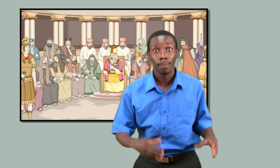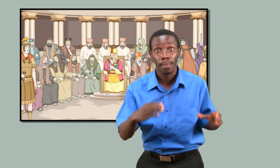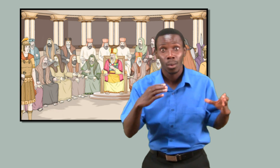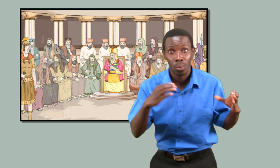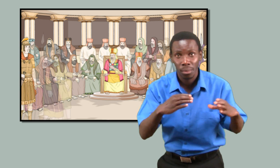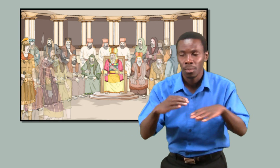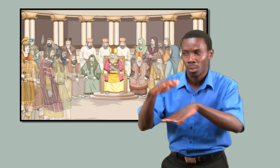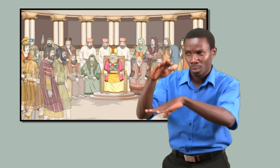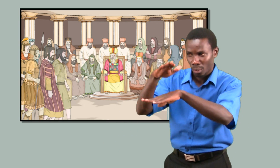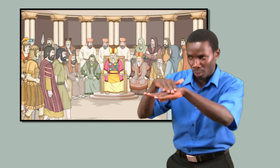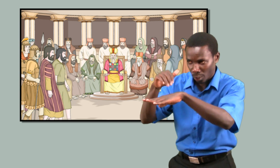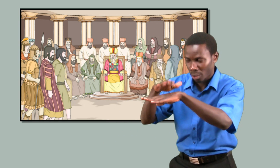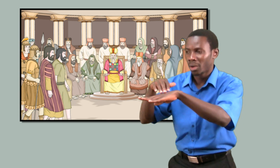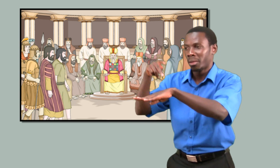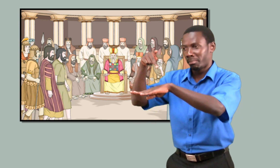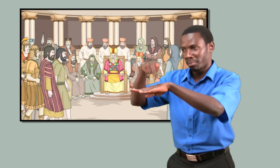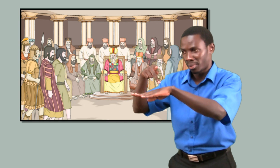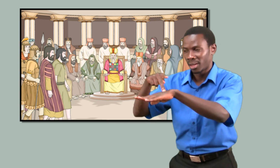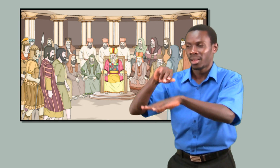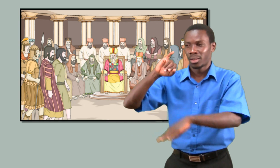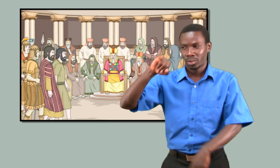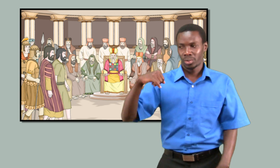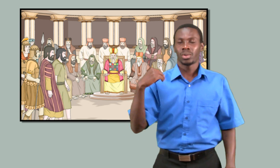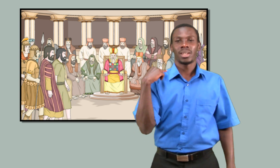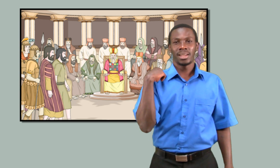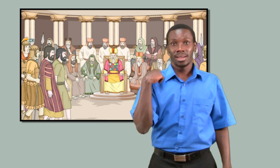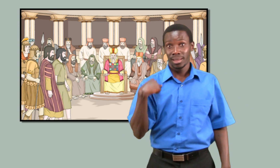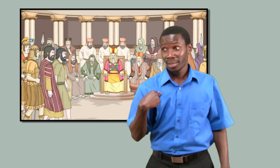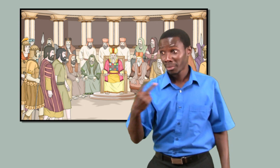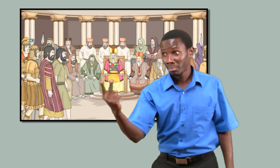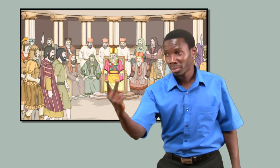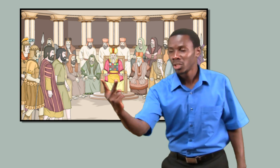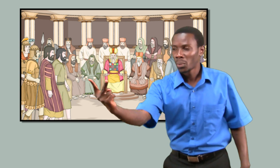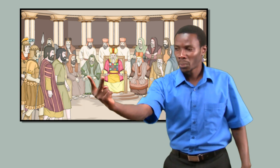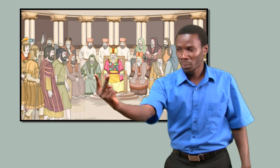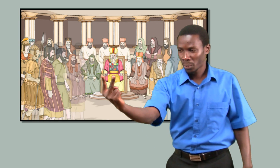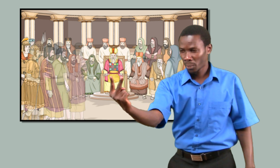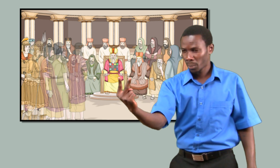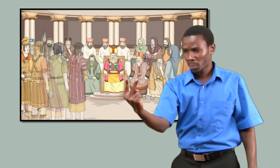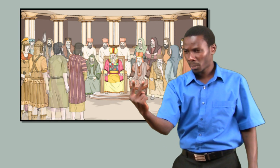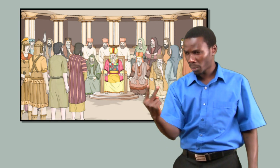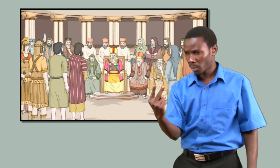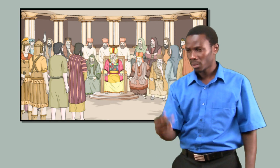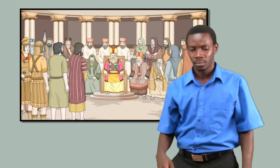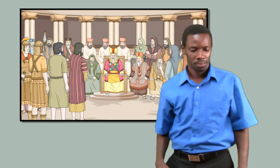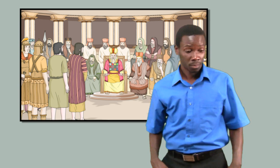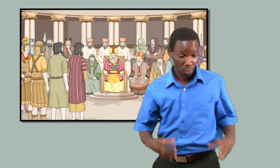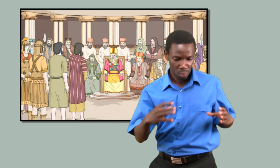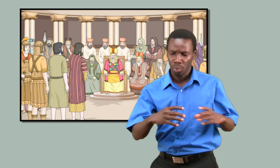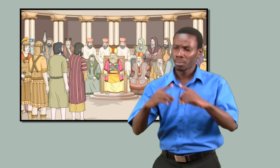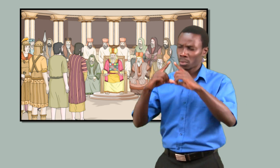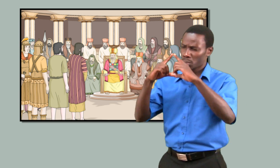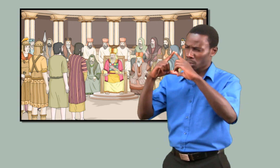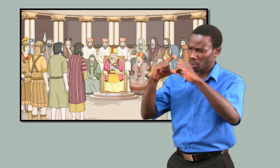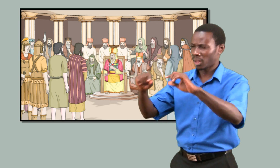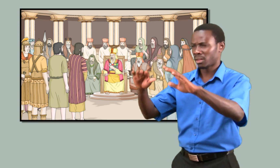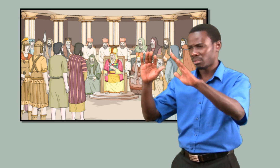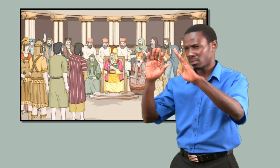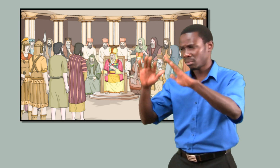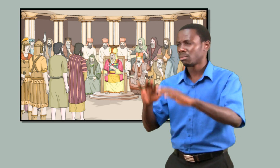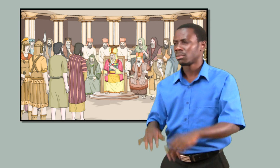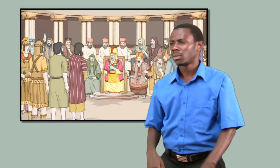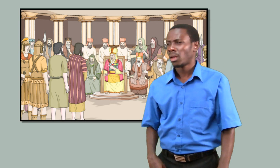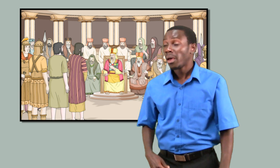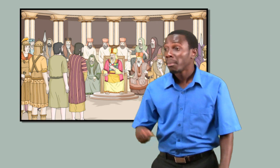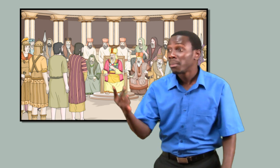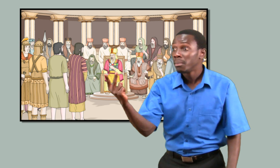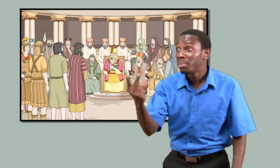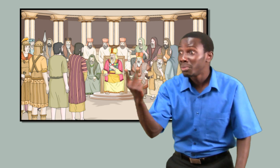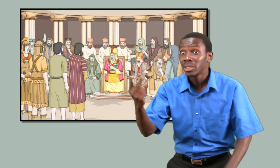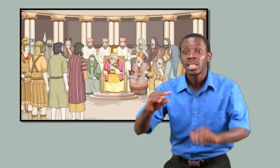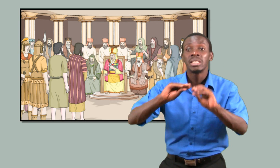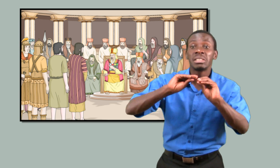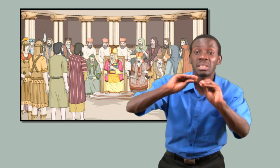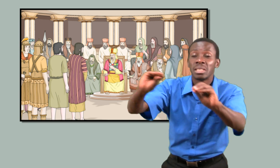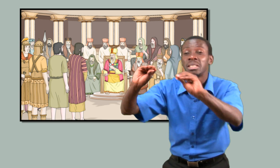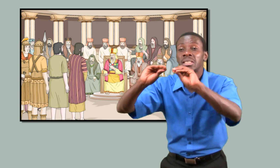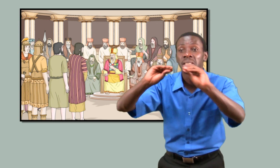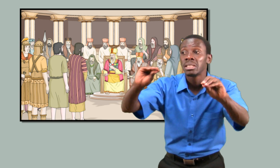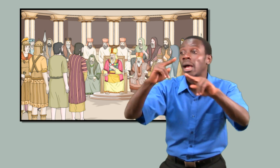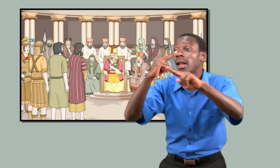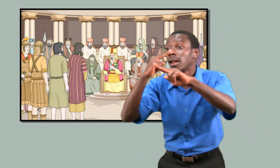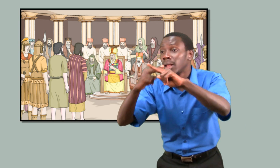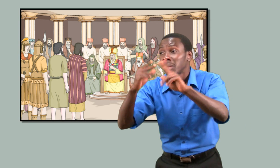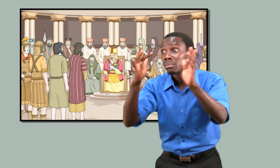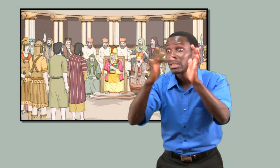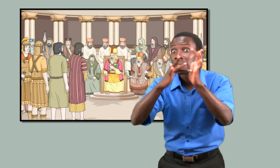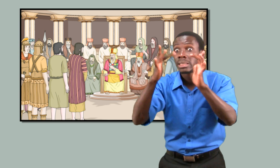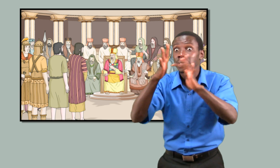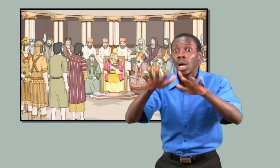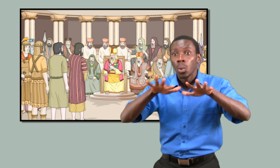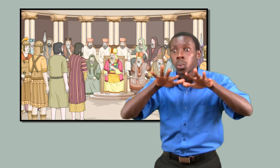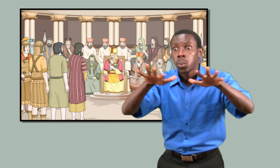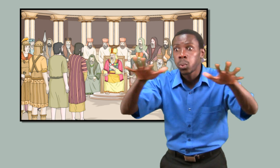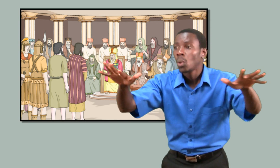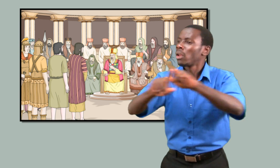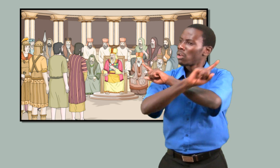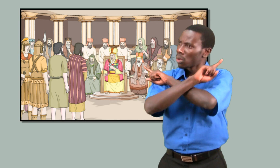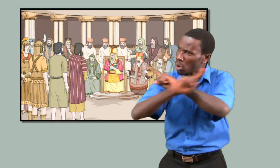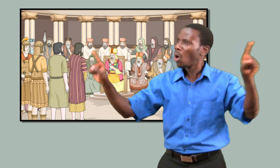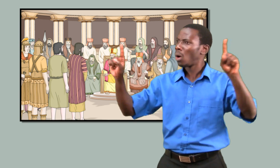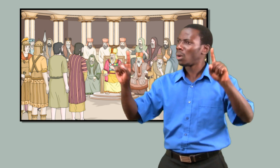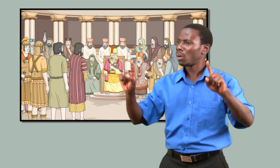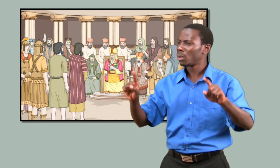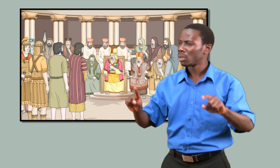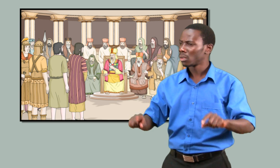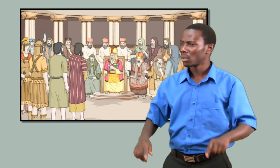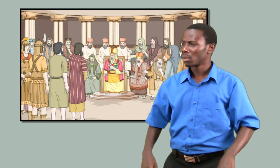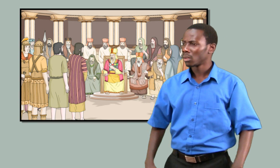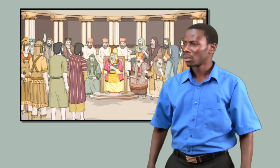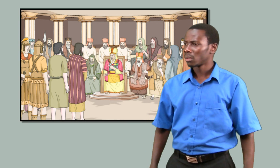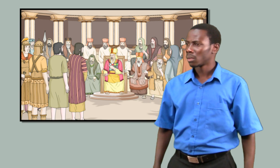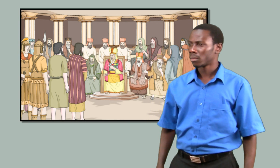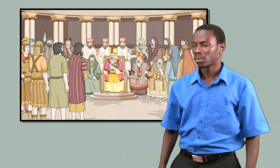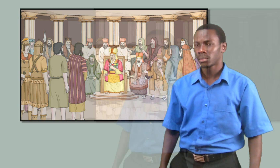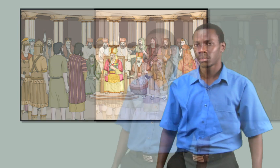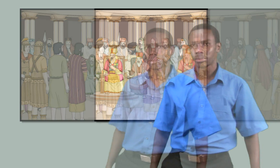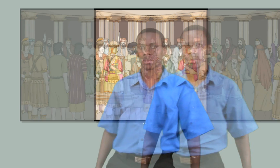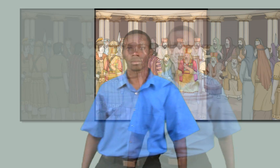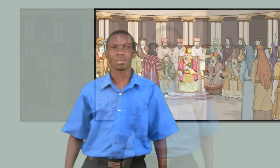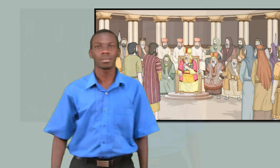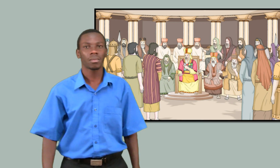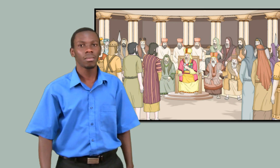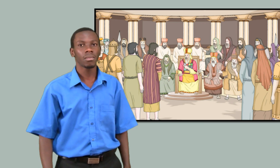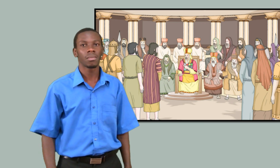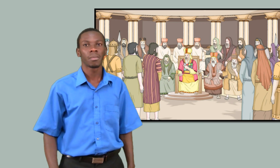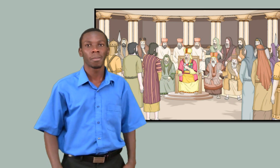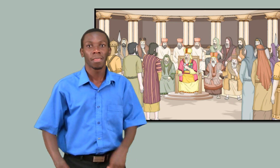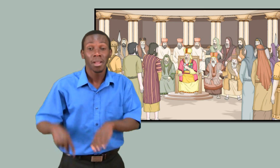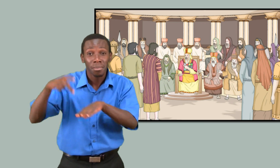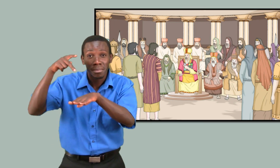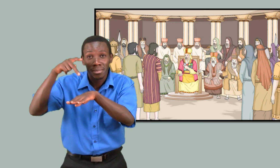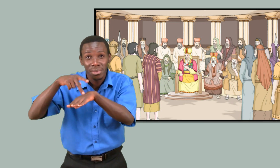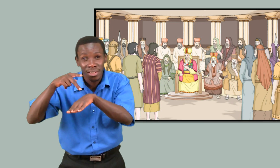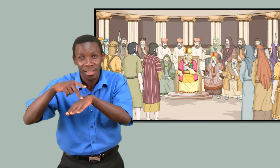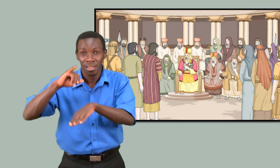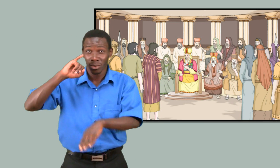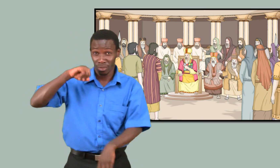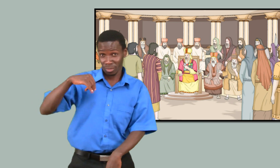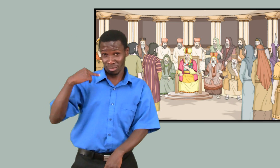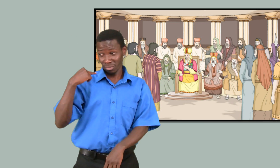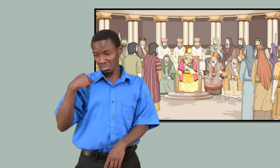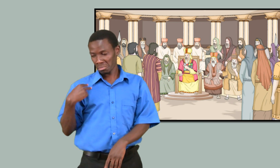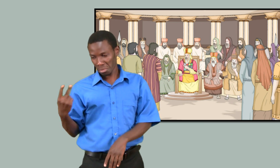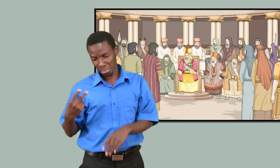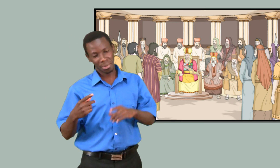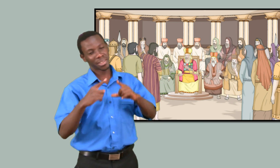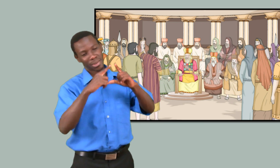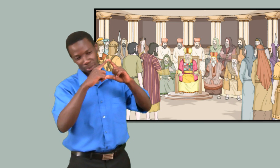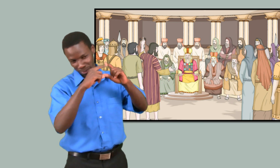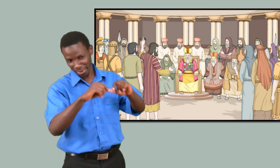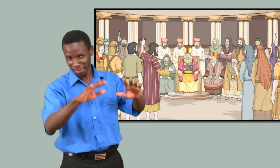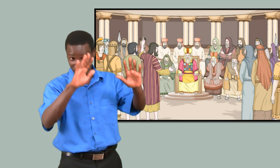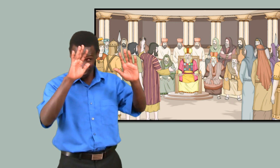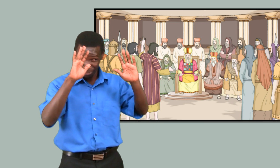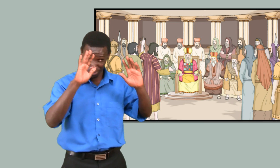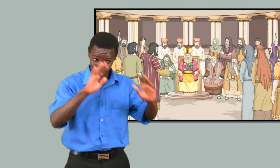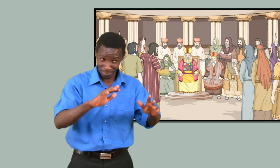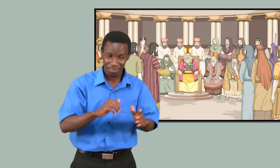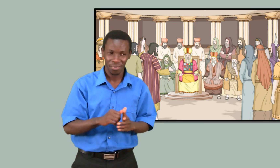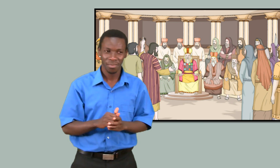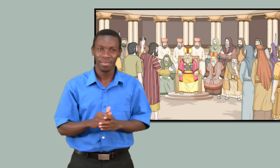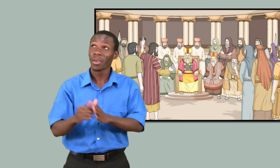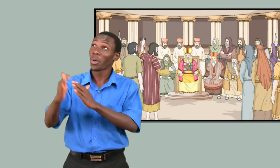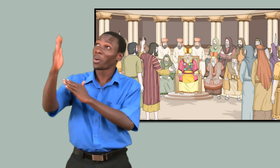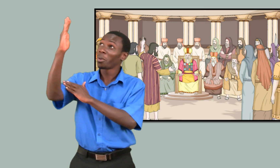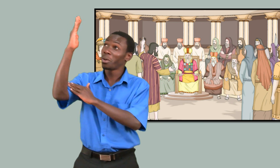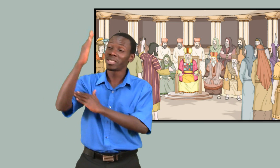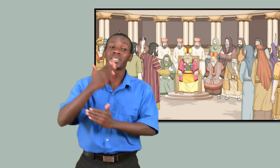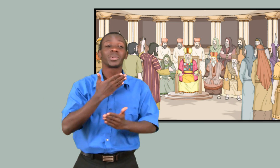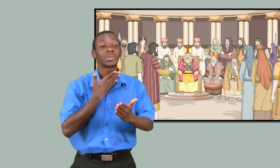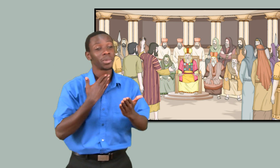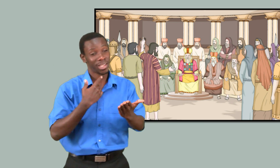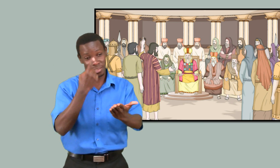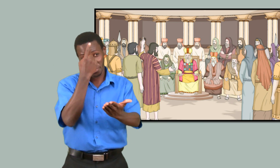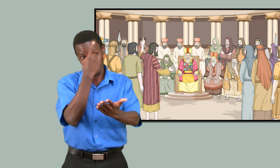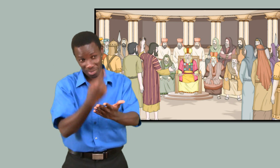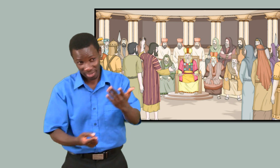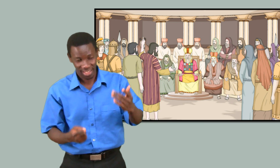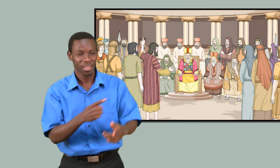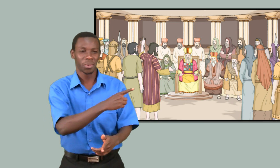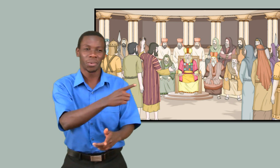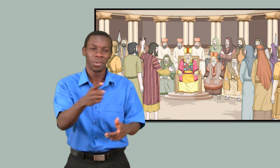Then they called them in again and commanded them not to speak or teach at all in the name of Jesus.